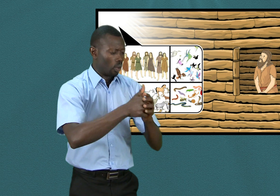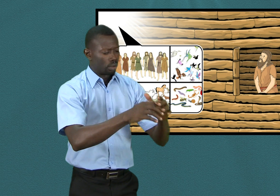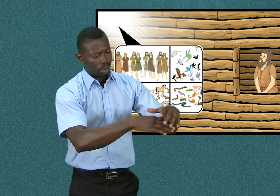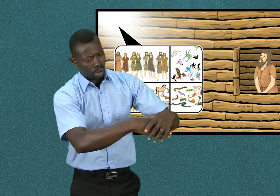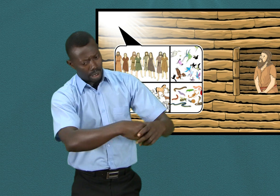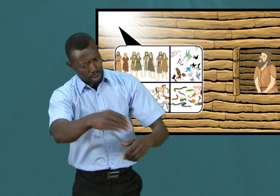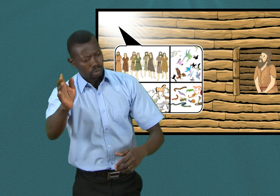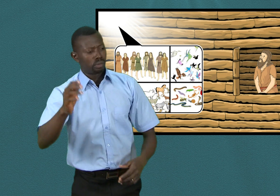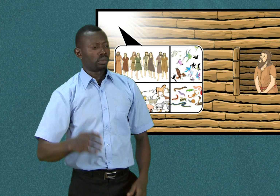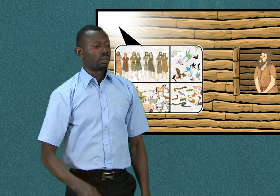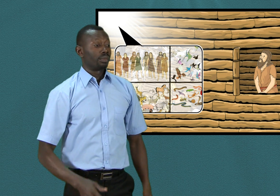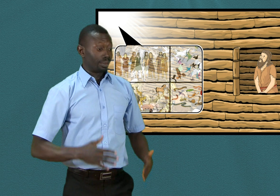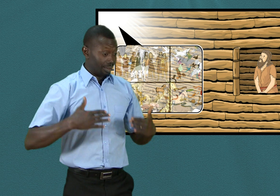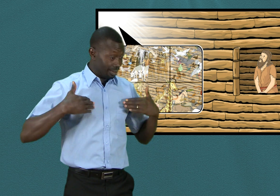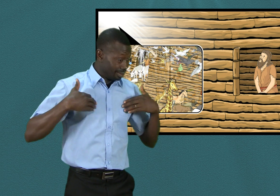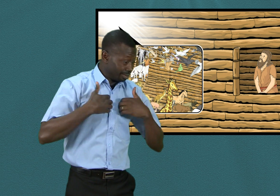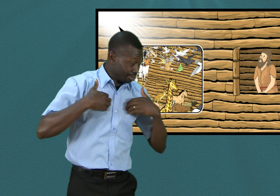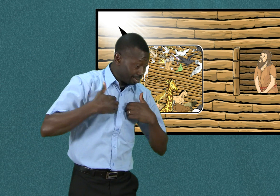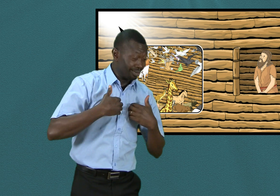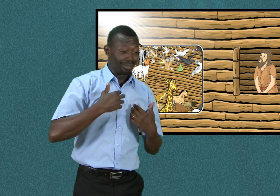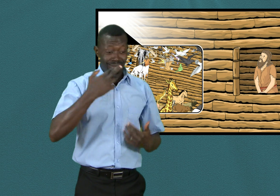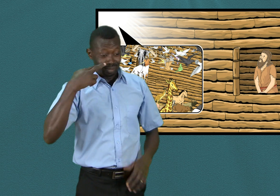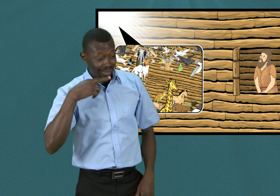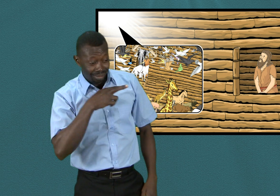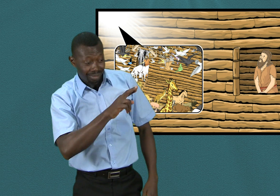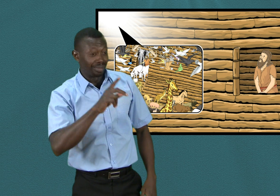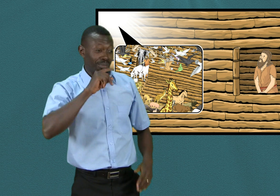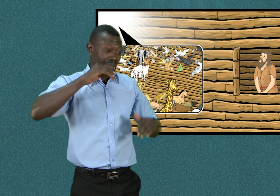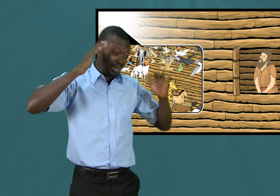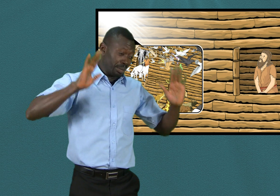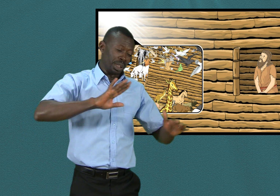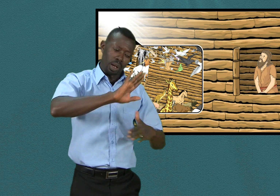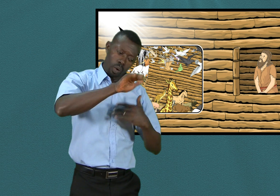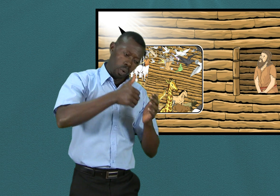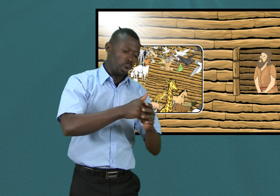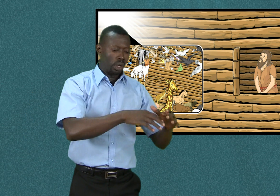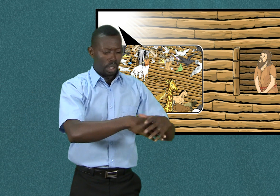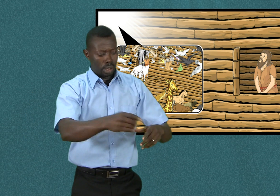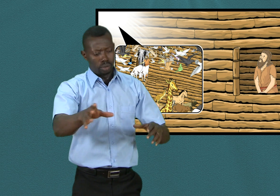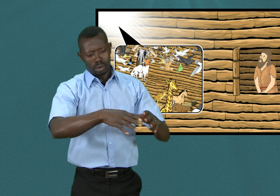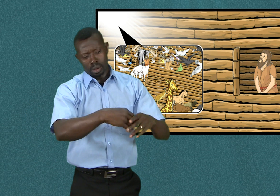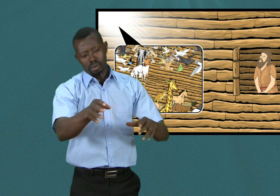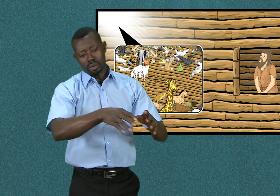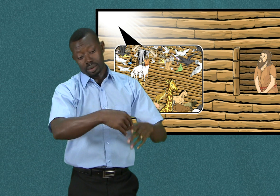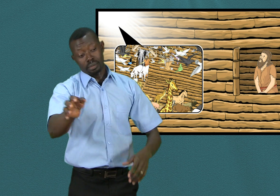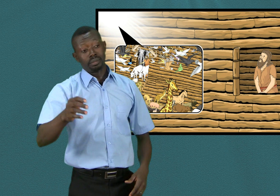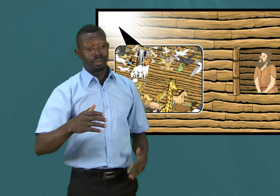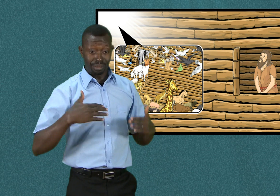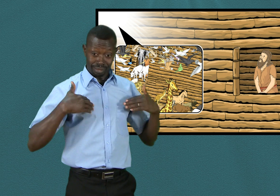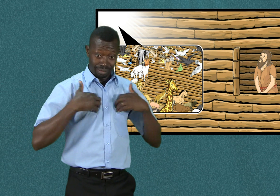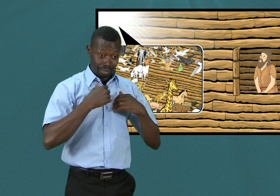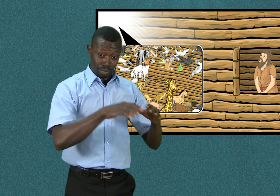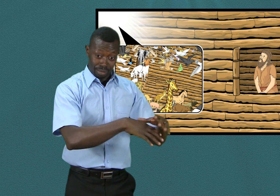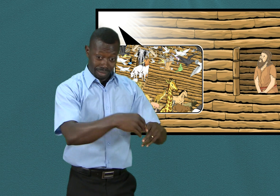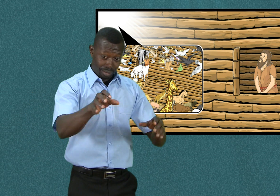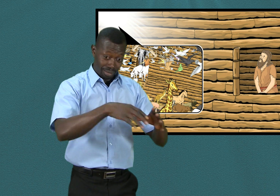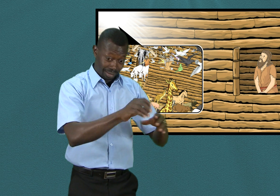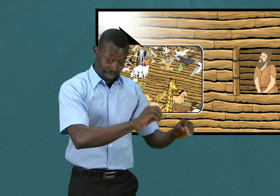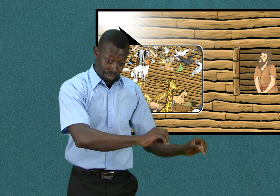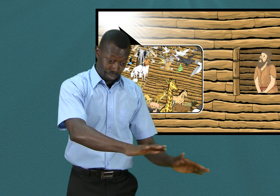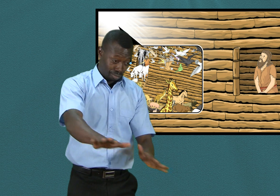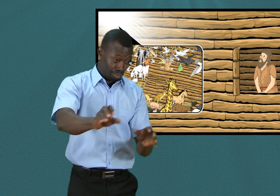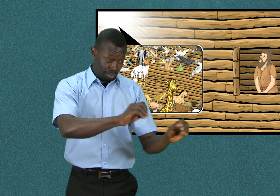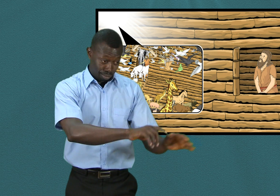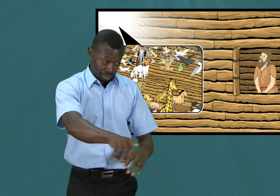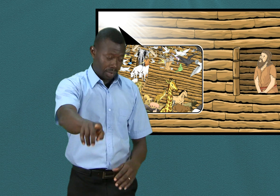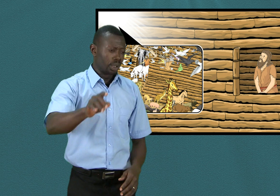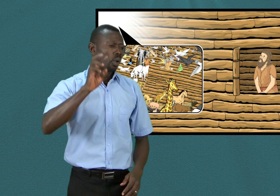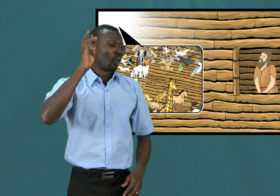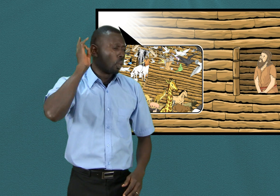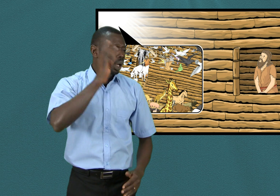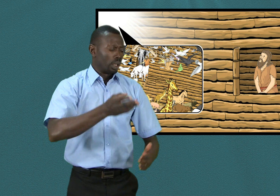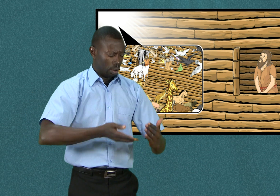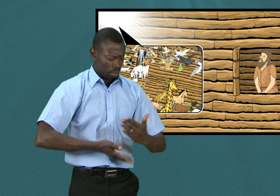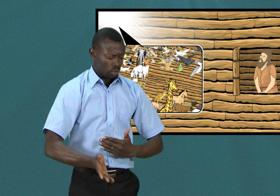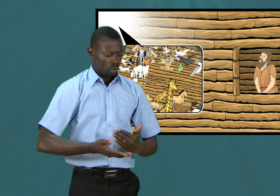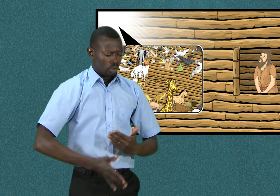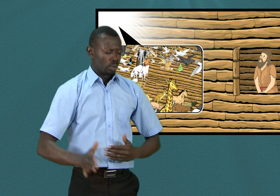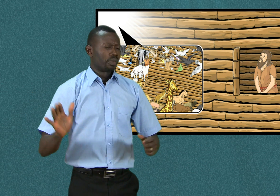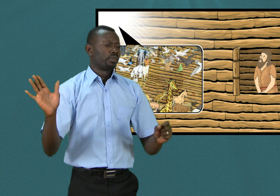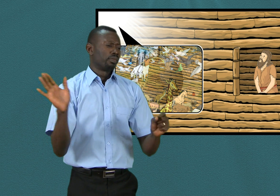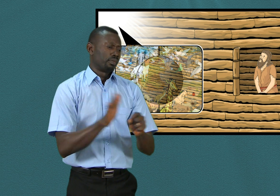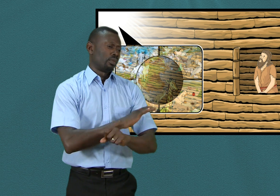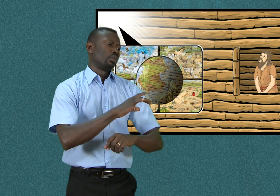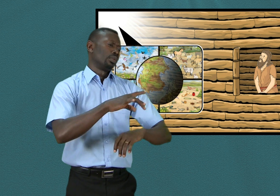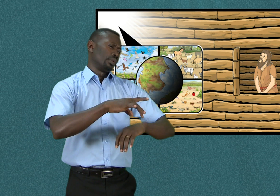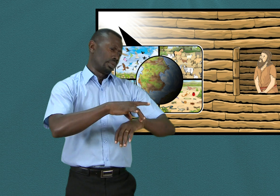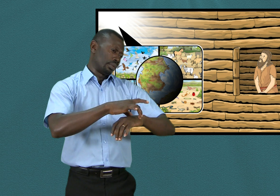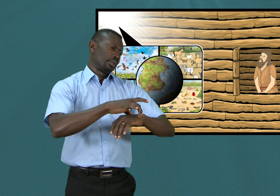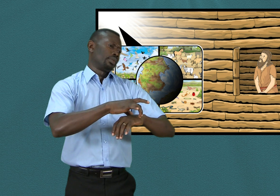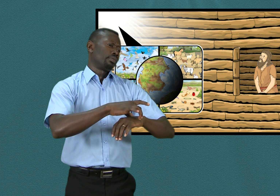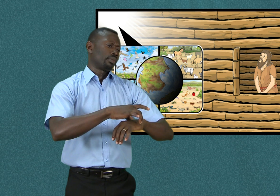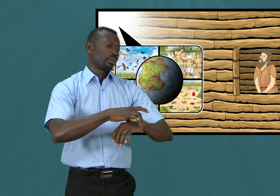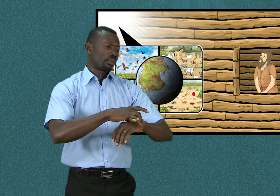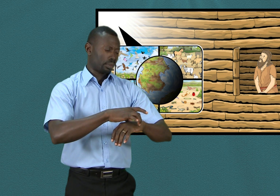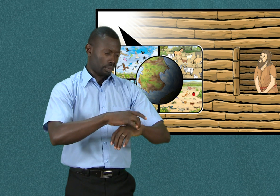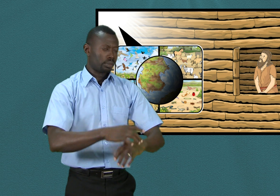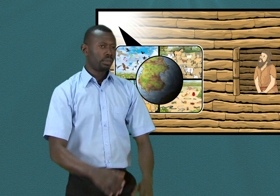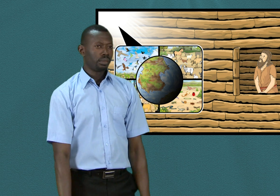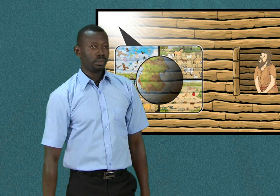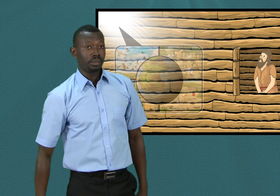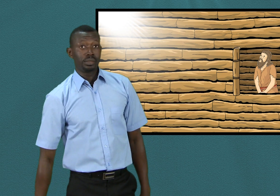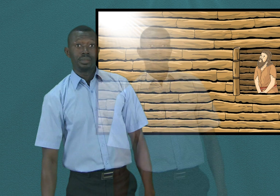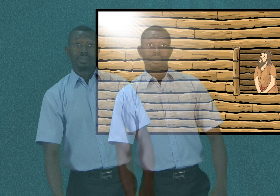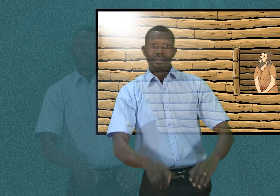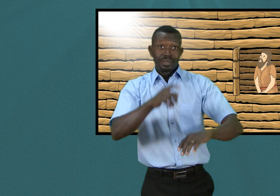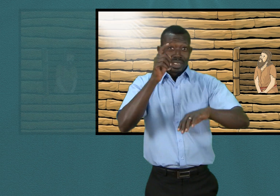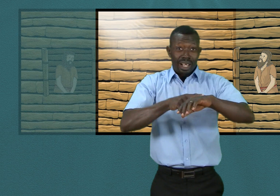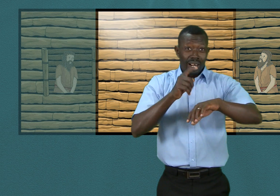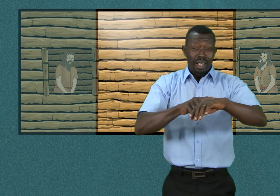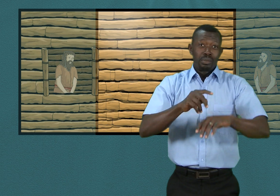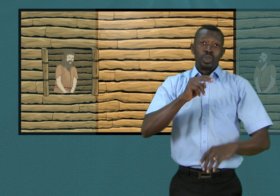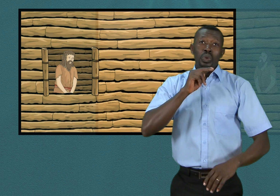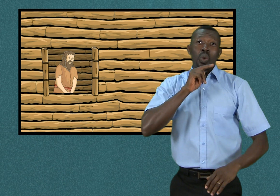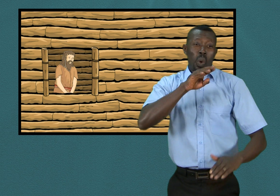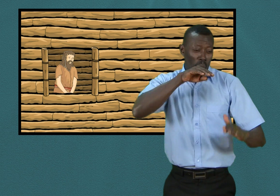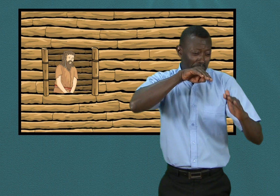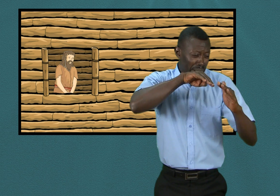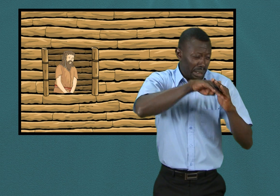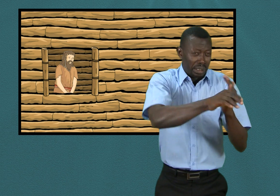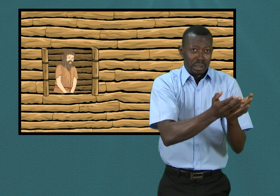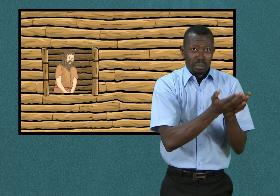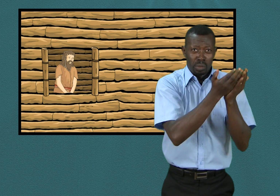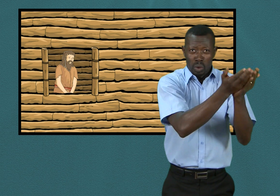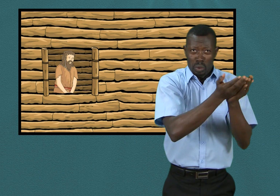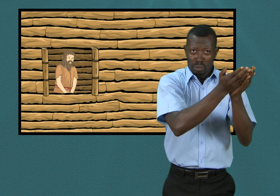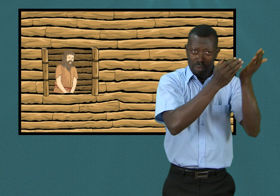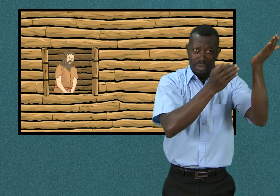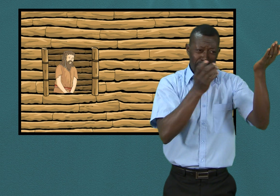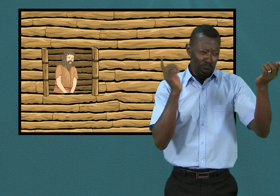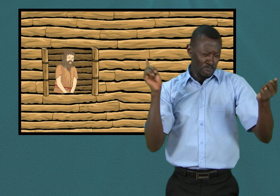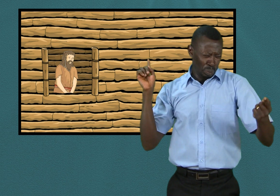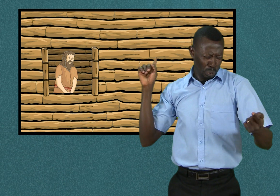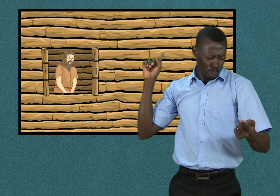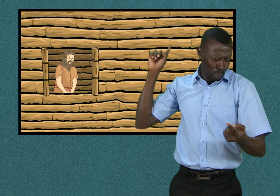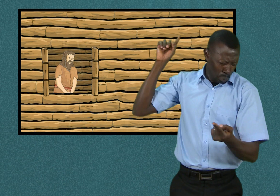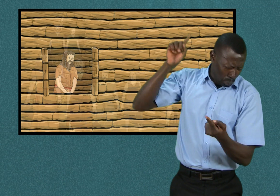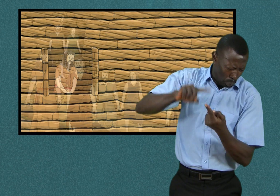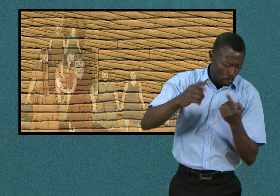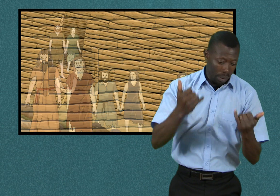Bring out all the living creatures that are with you—birds, livestock, and everything that crawls upon the ground—so that they can spread out over the earth and be fruitful and multiply upon it.”